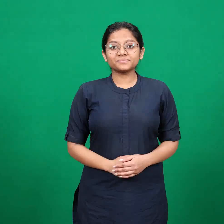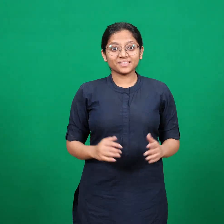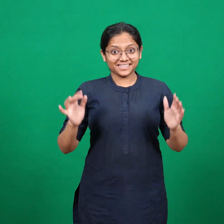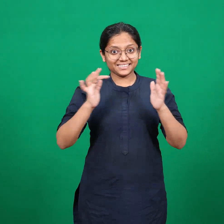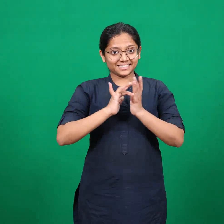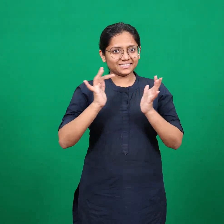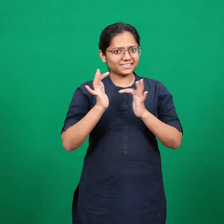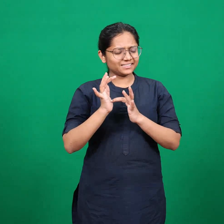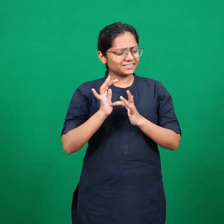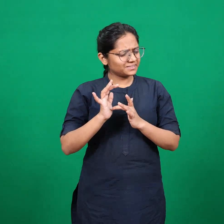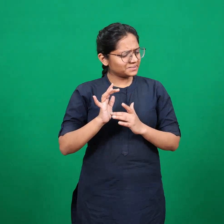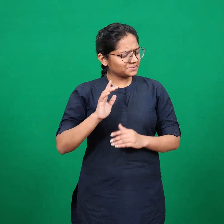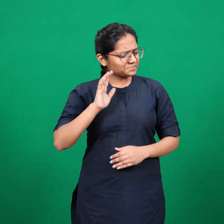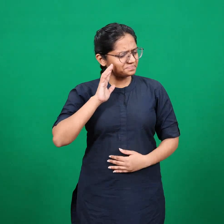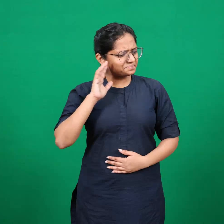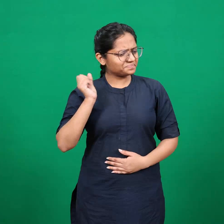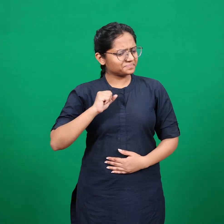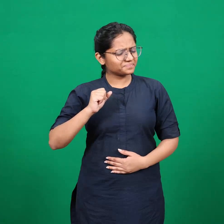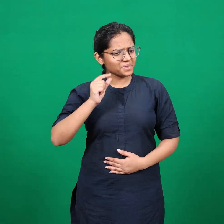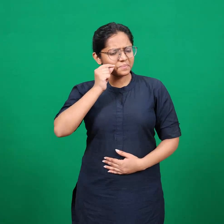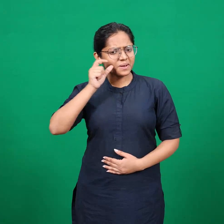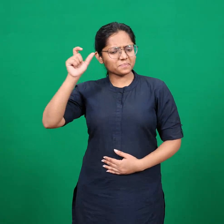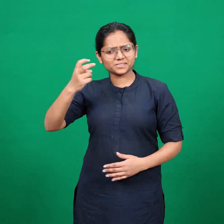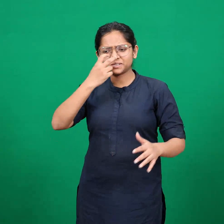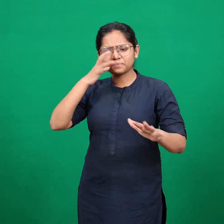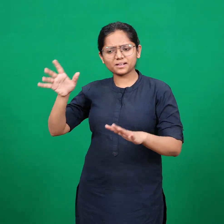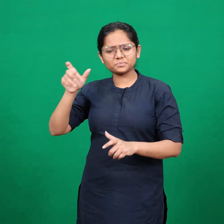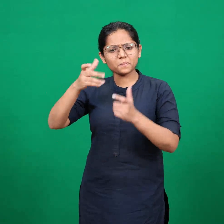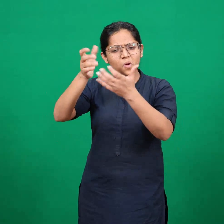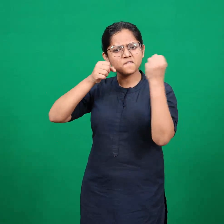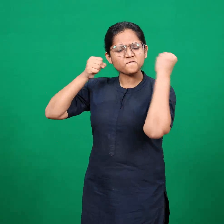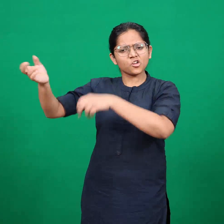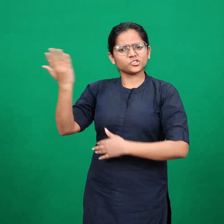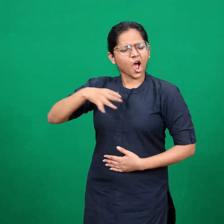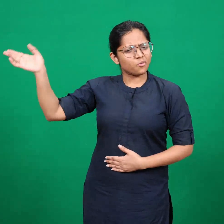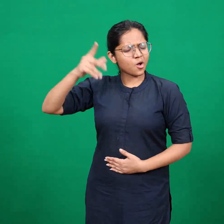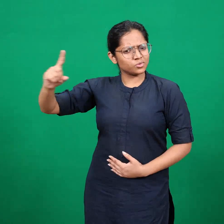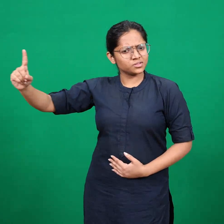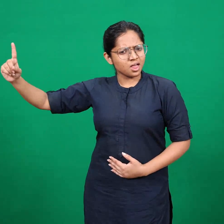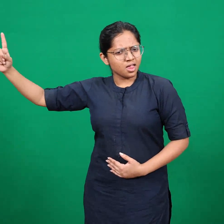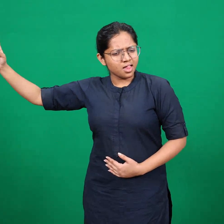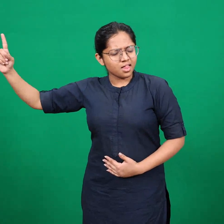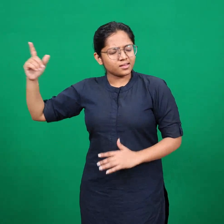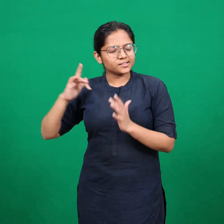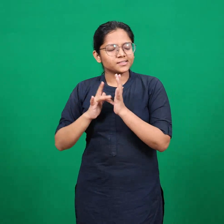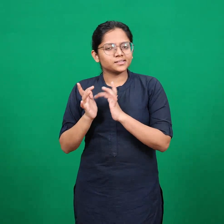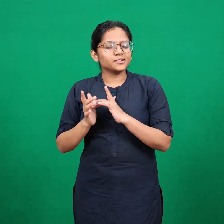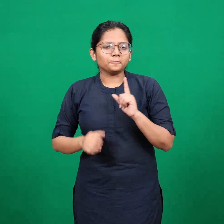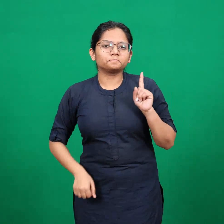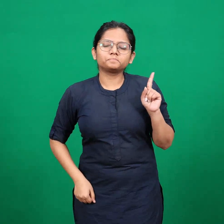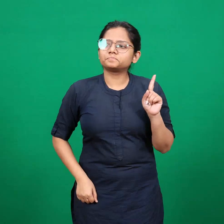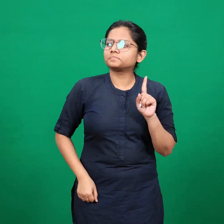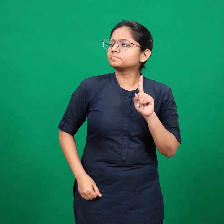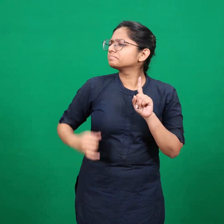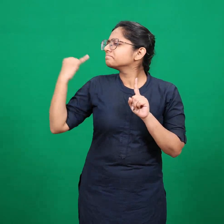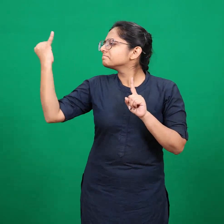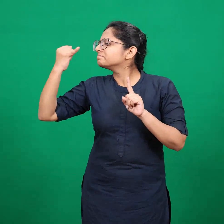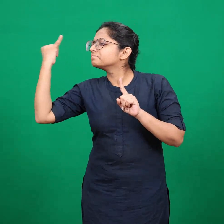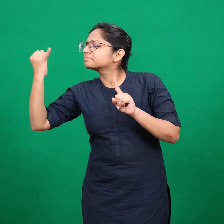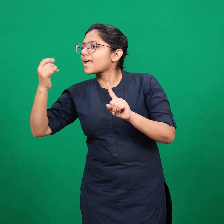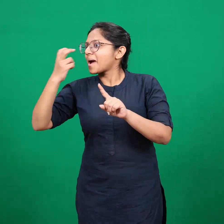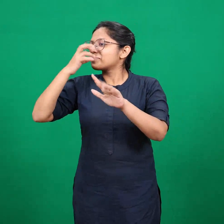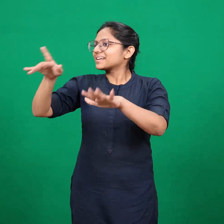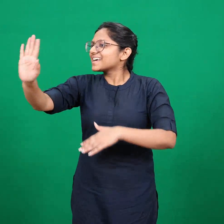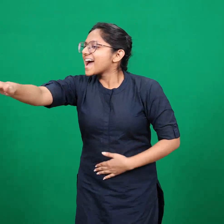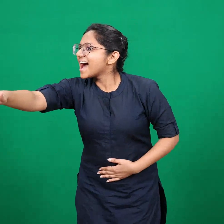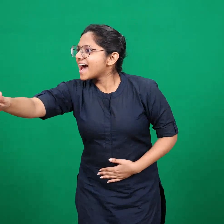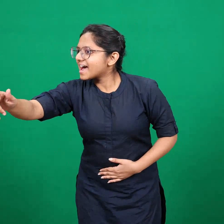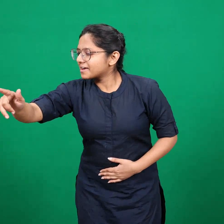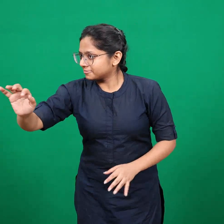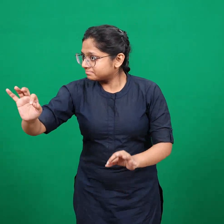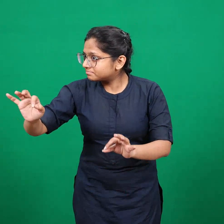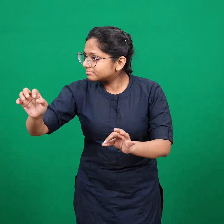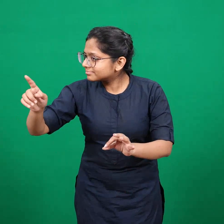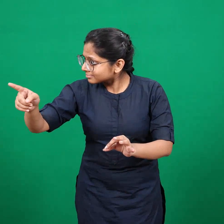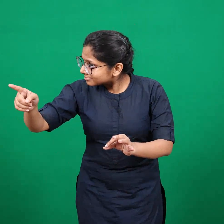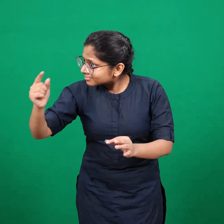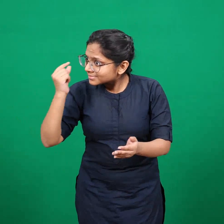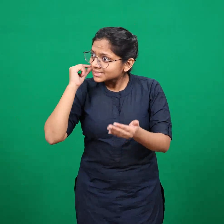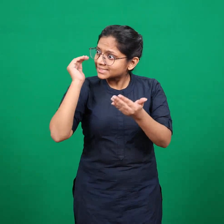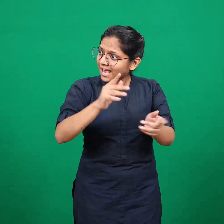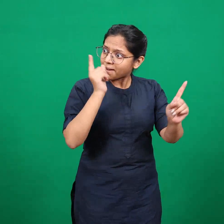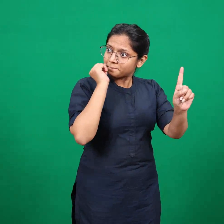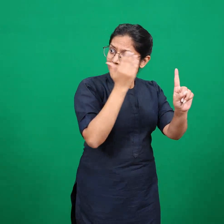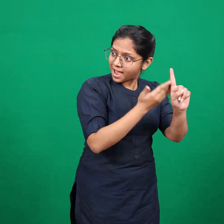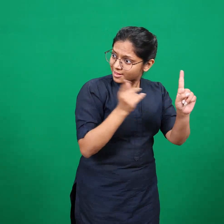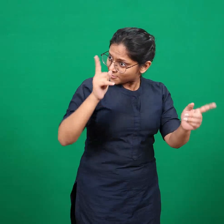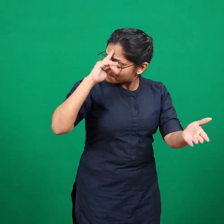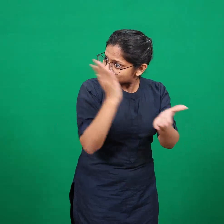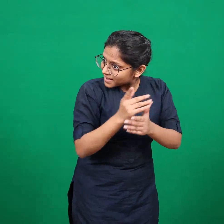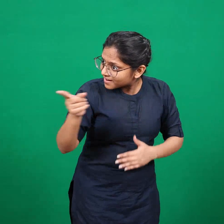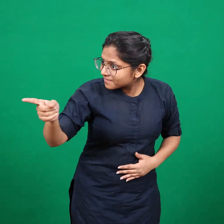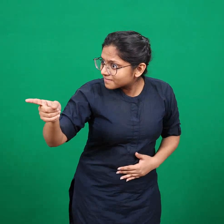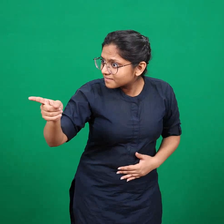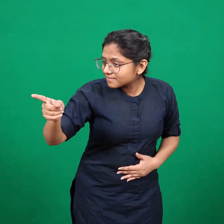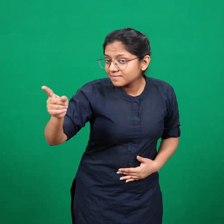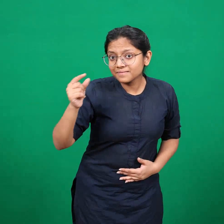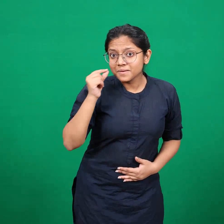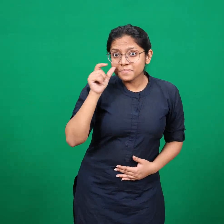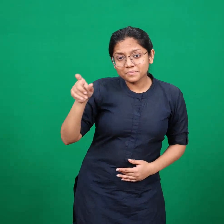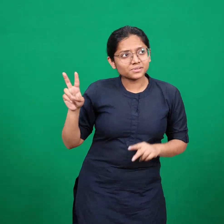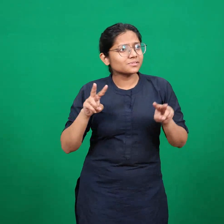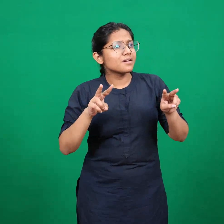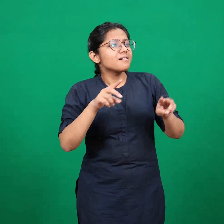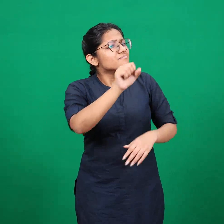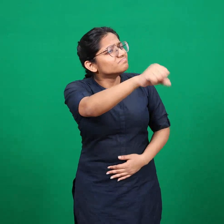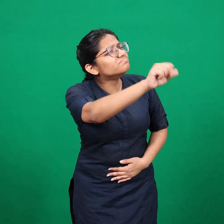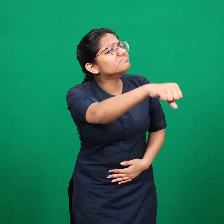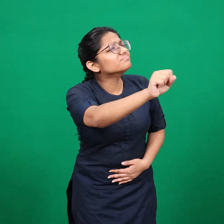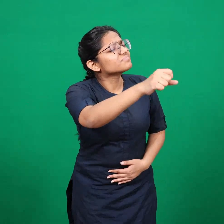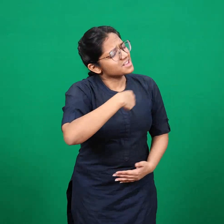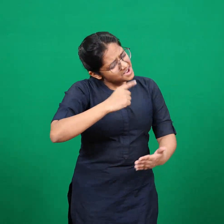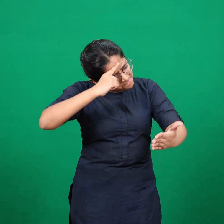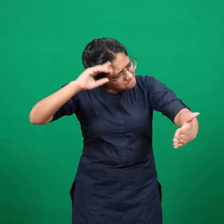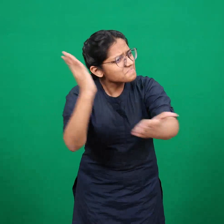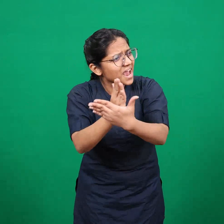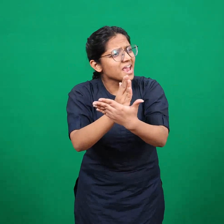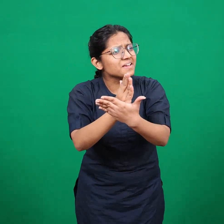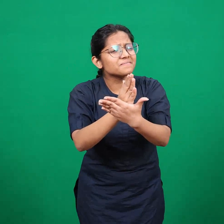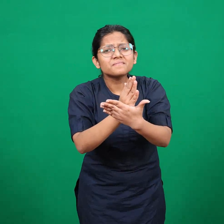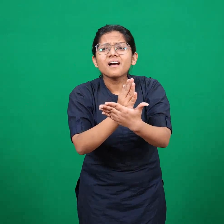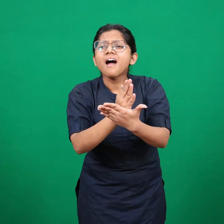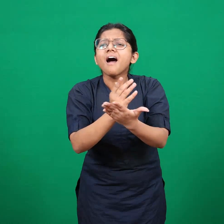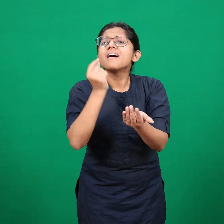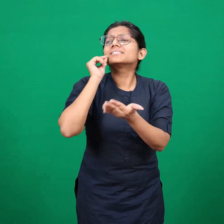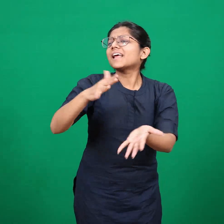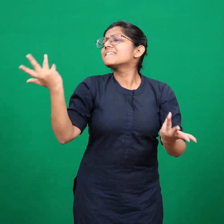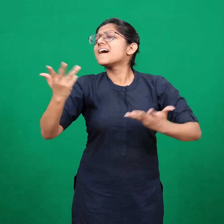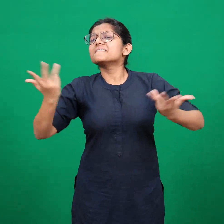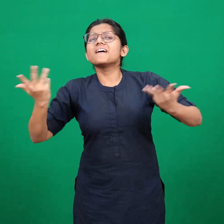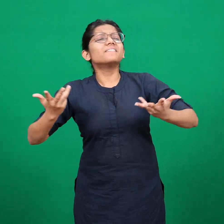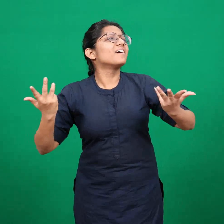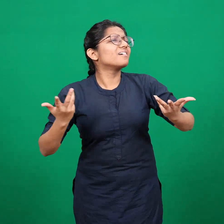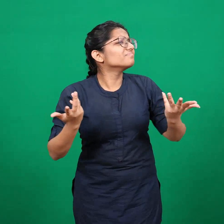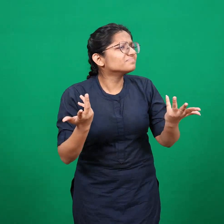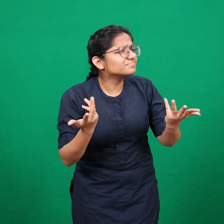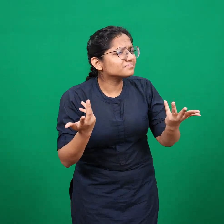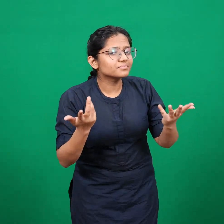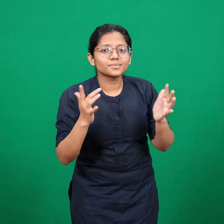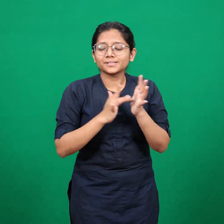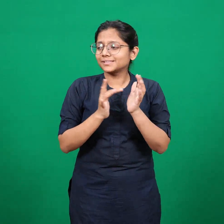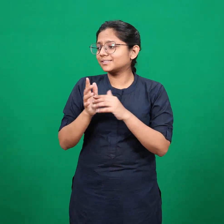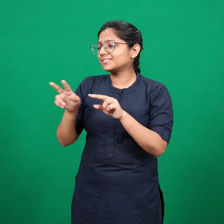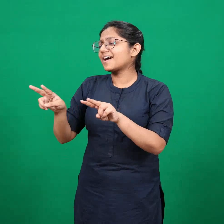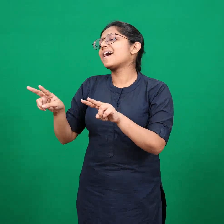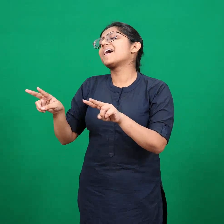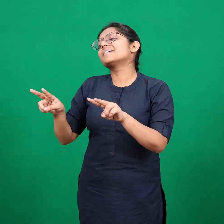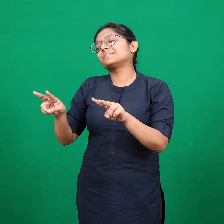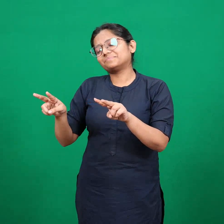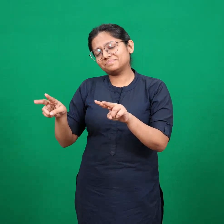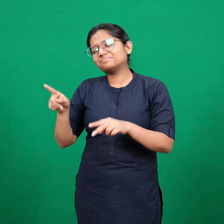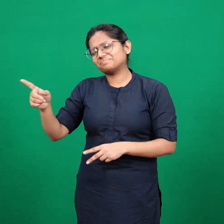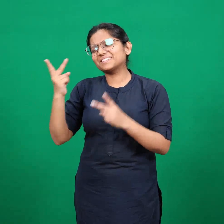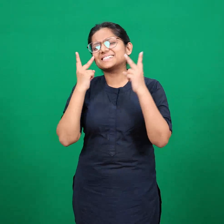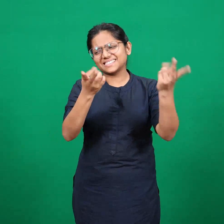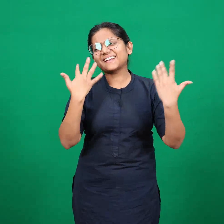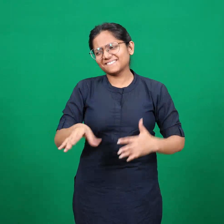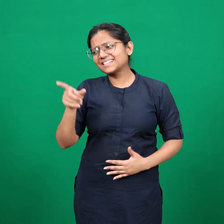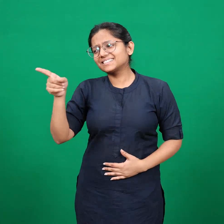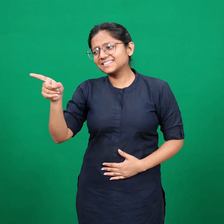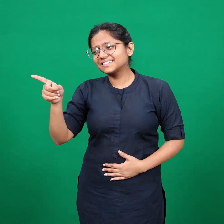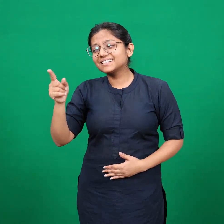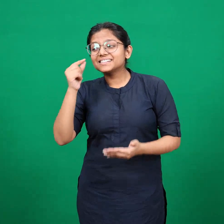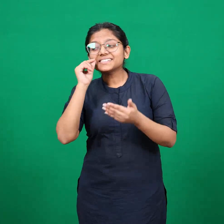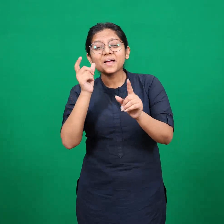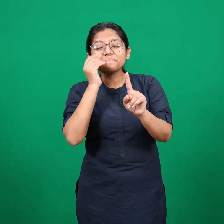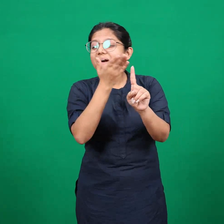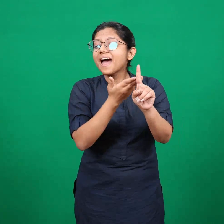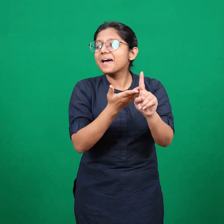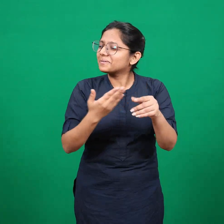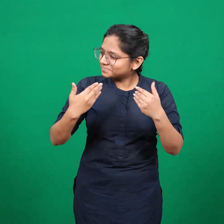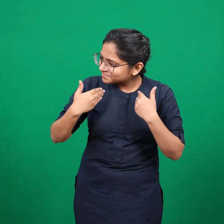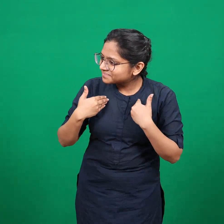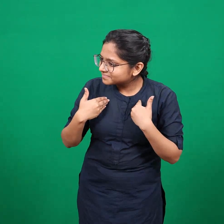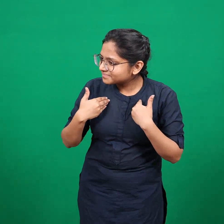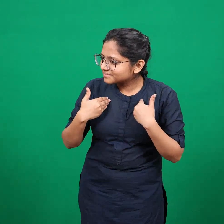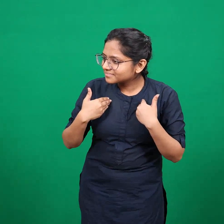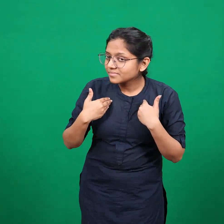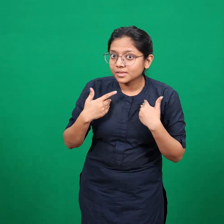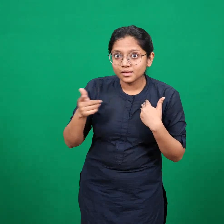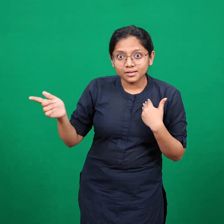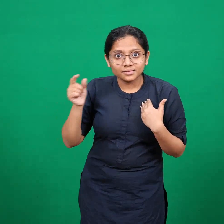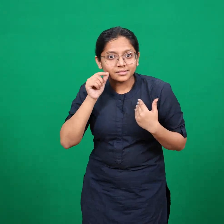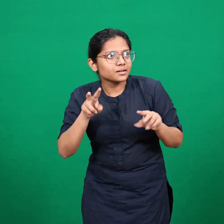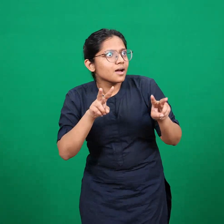When Jesus heard that they had thrown him out, He found the man and said, "Do you believe in the Son of Man ?" "Who is He, Sir?" he replied. " Tell me so that I may believe in Him."